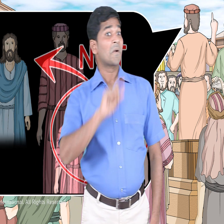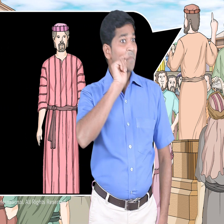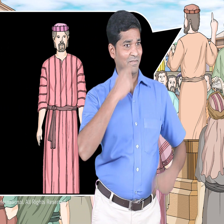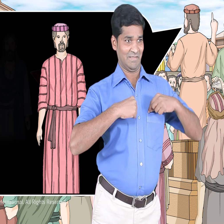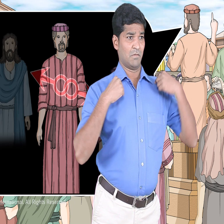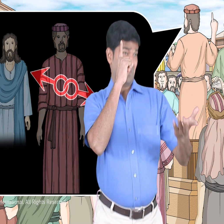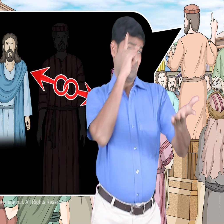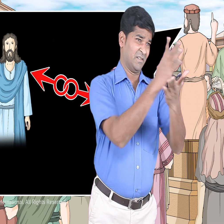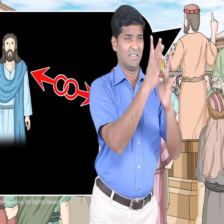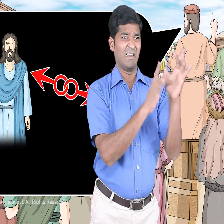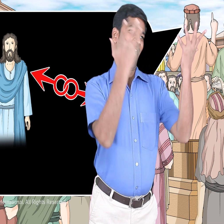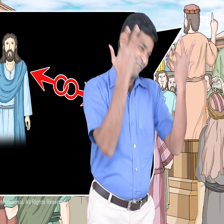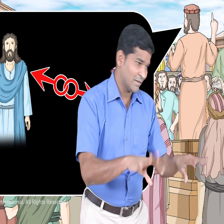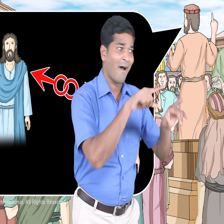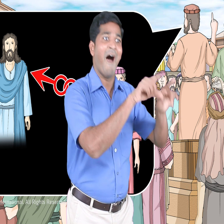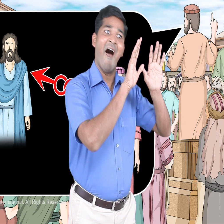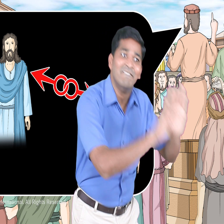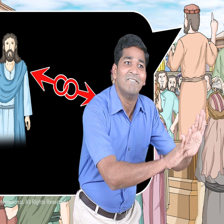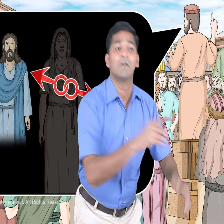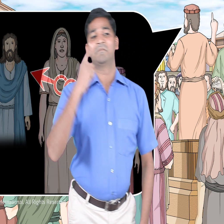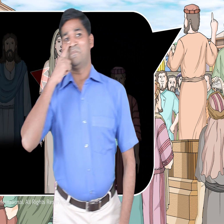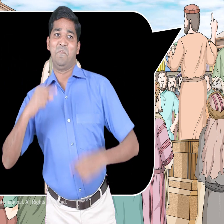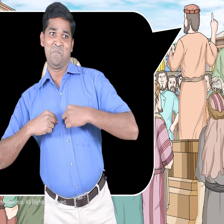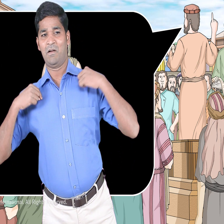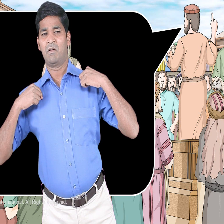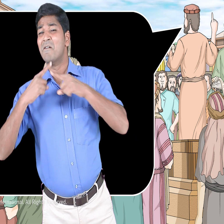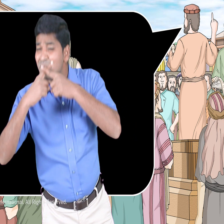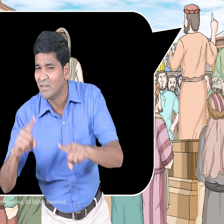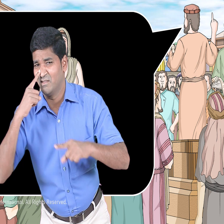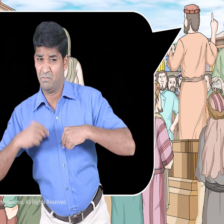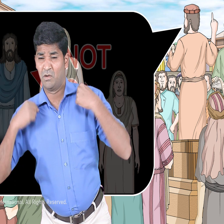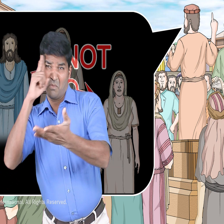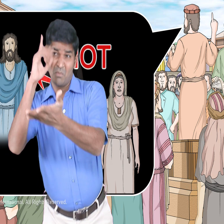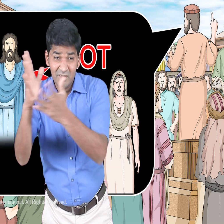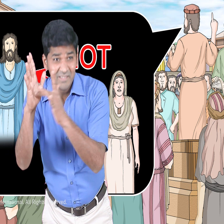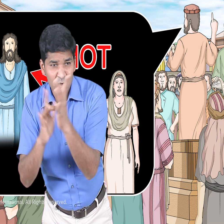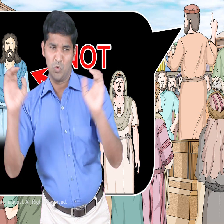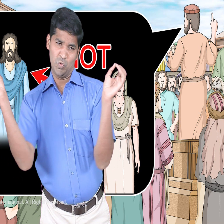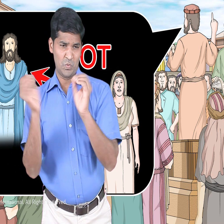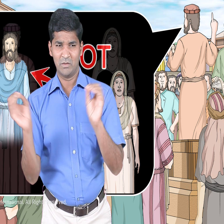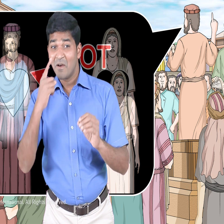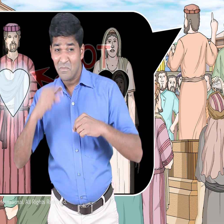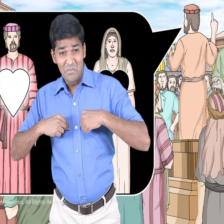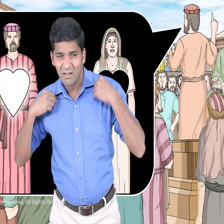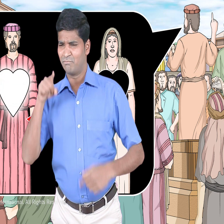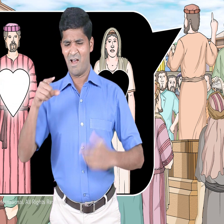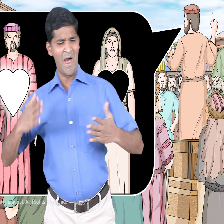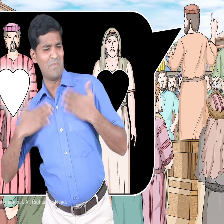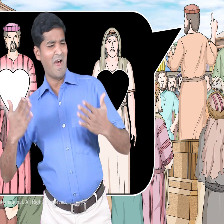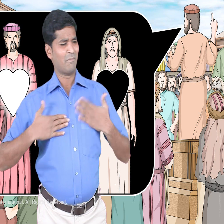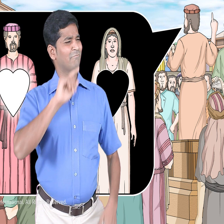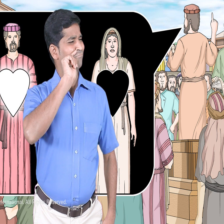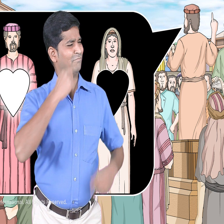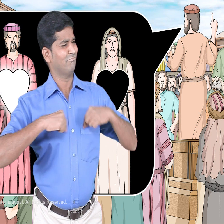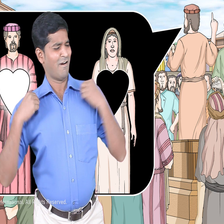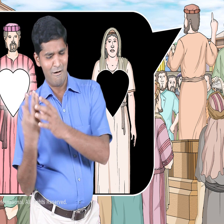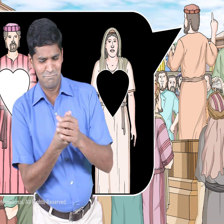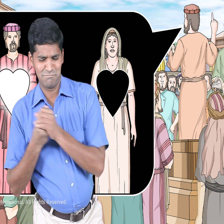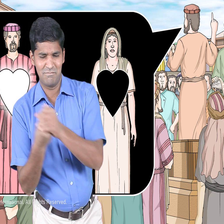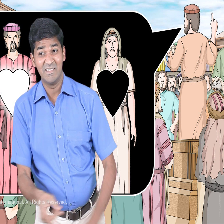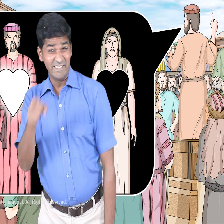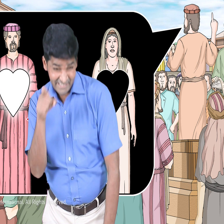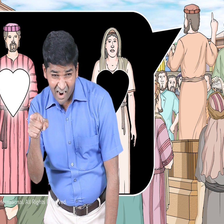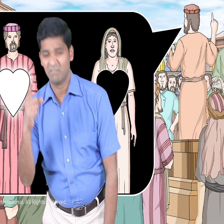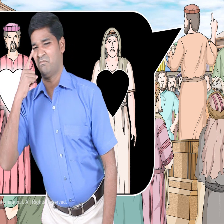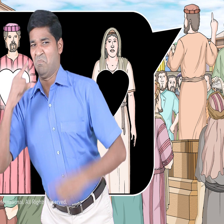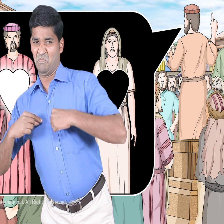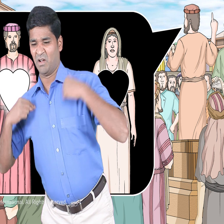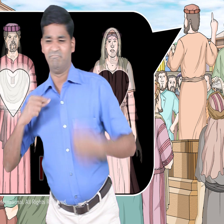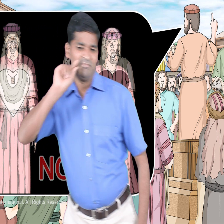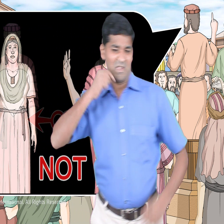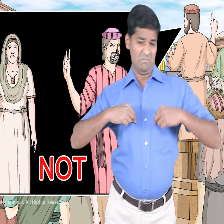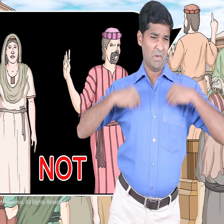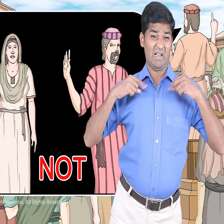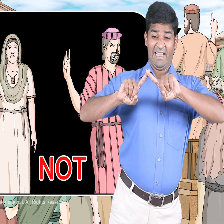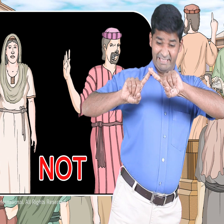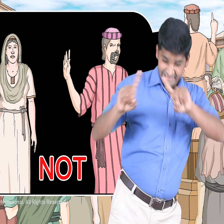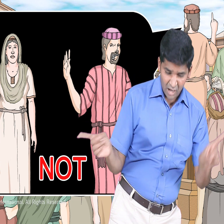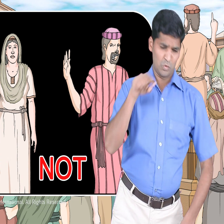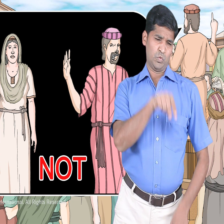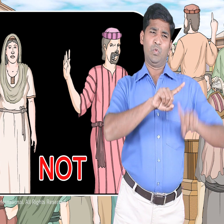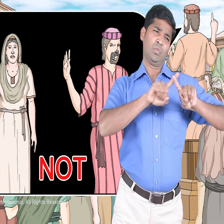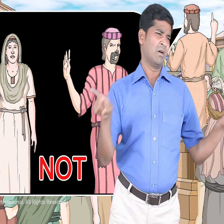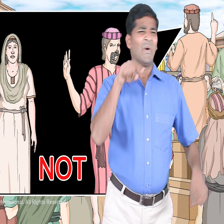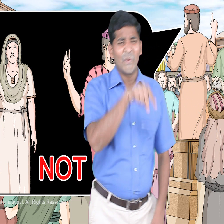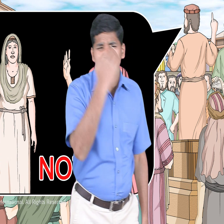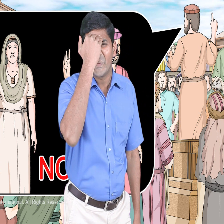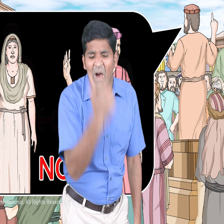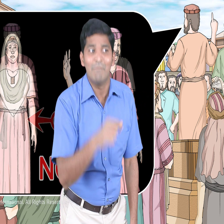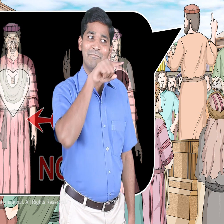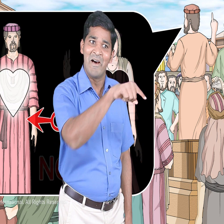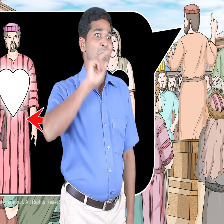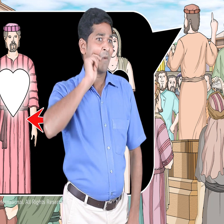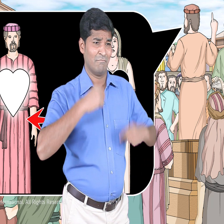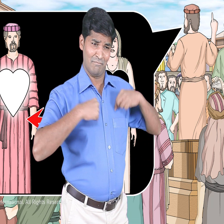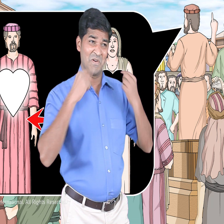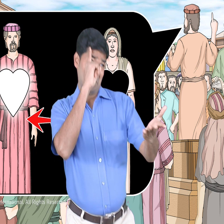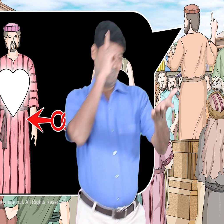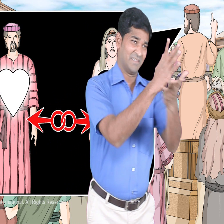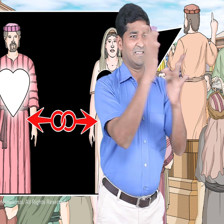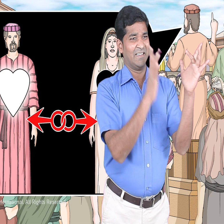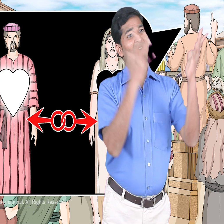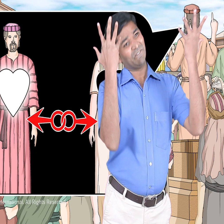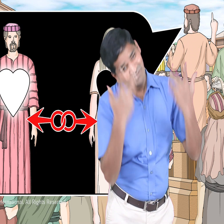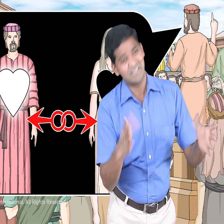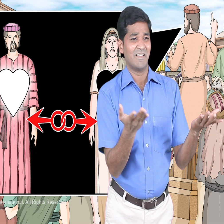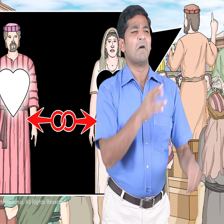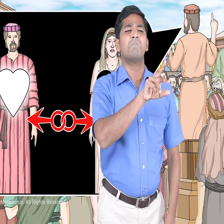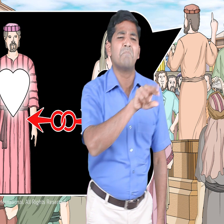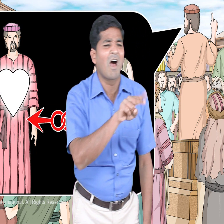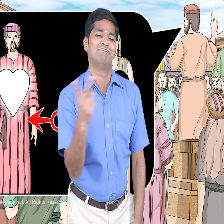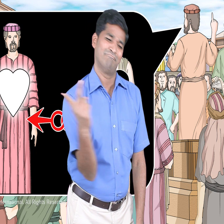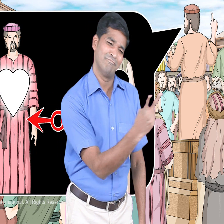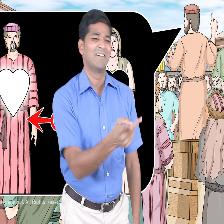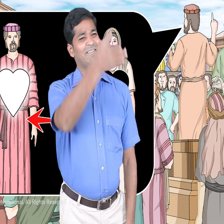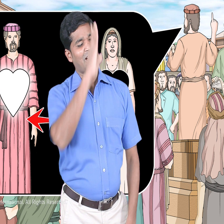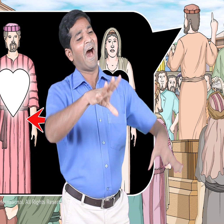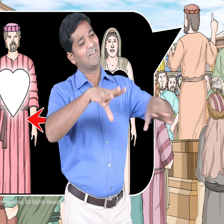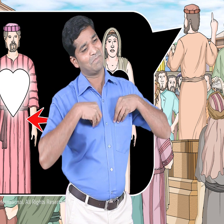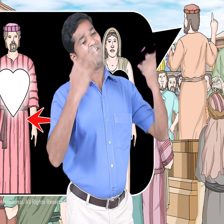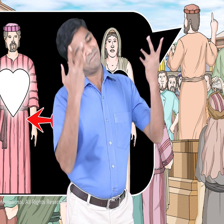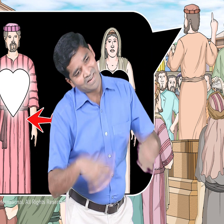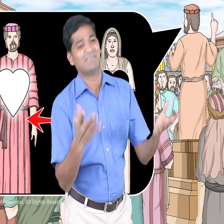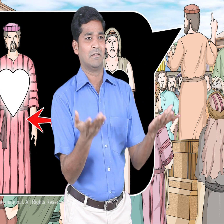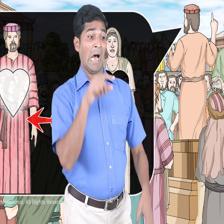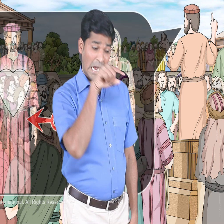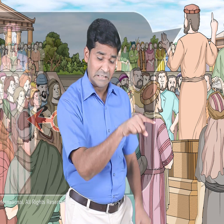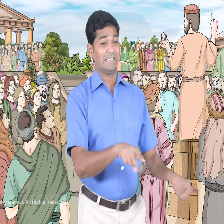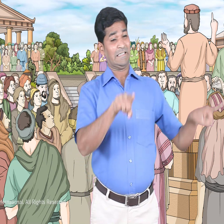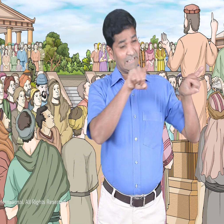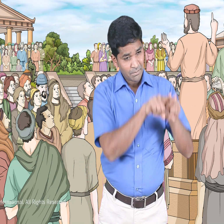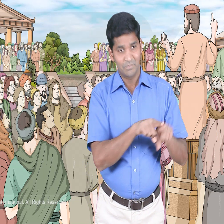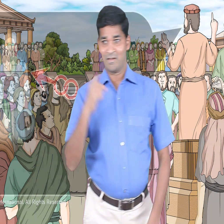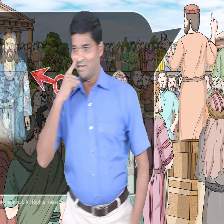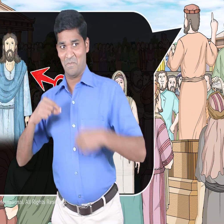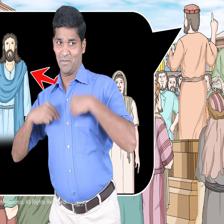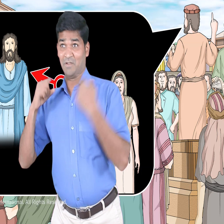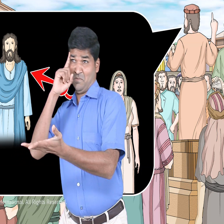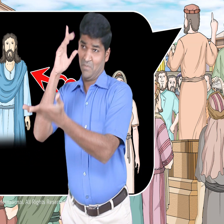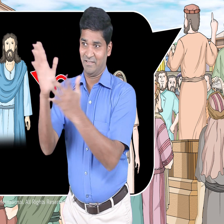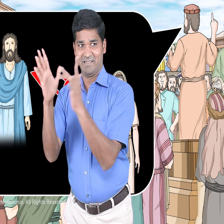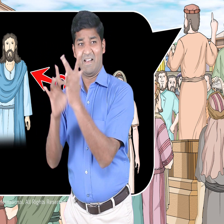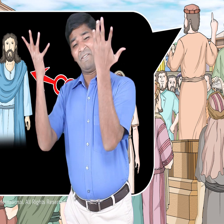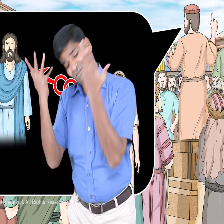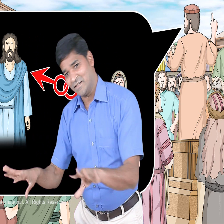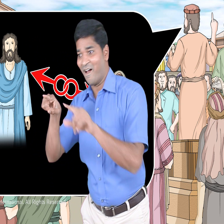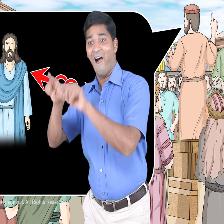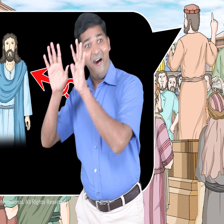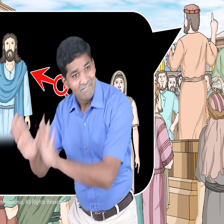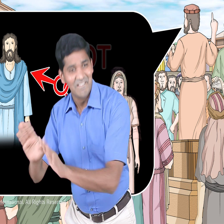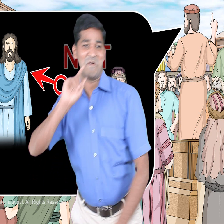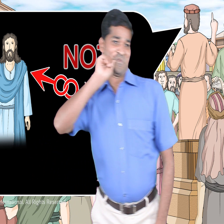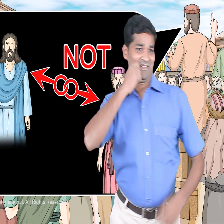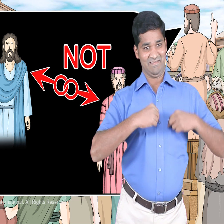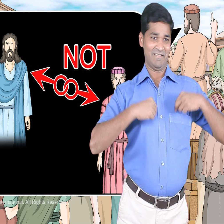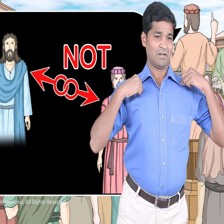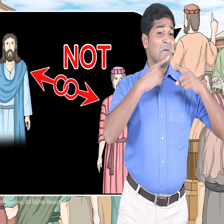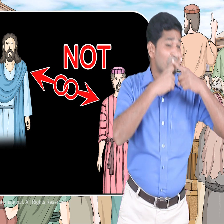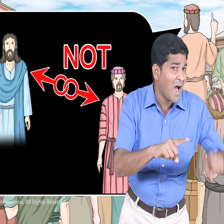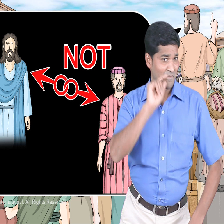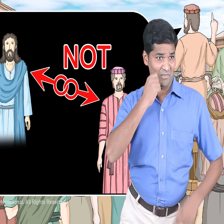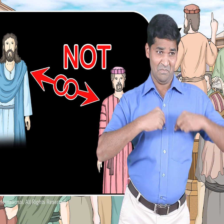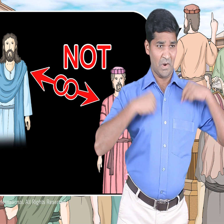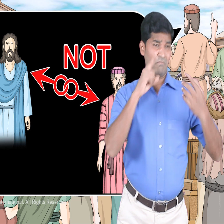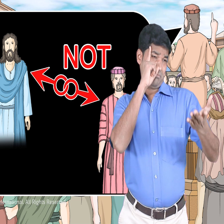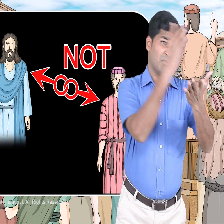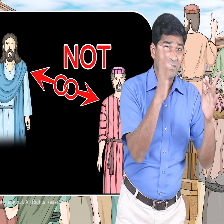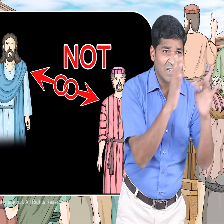To the rest I say this (I, not the Lord): If a brother has an unbelieving wife and she is willing to live with him, he must not divorce her.